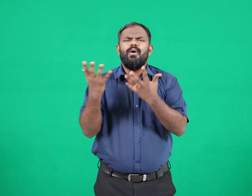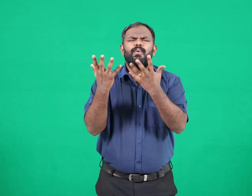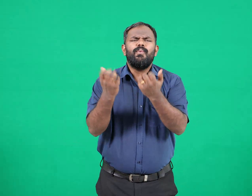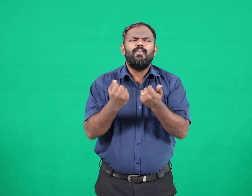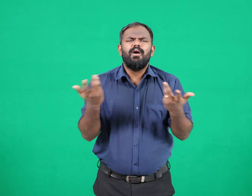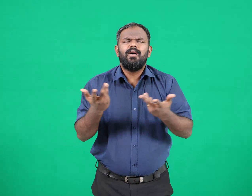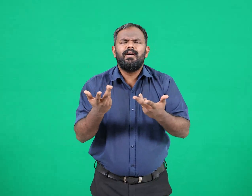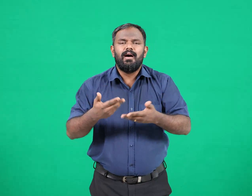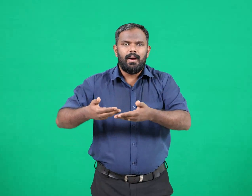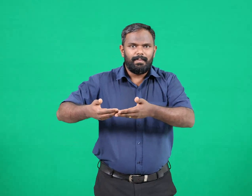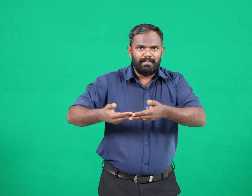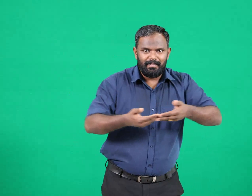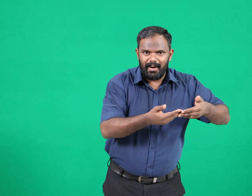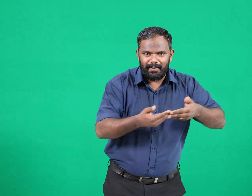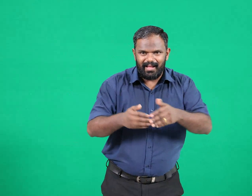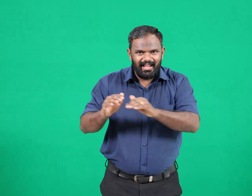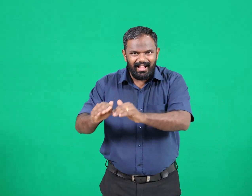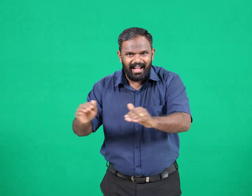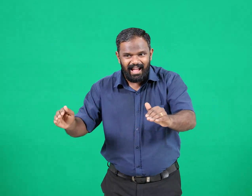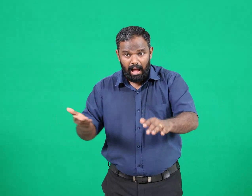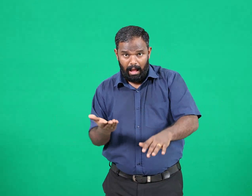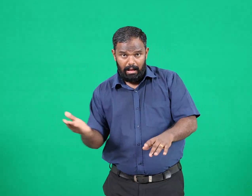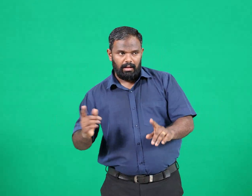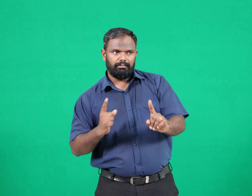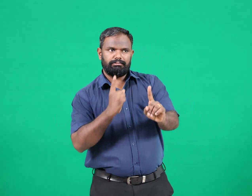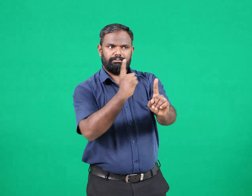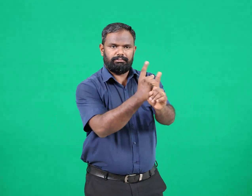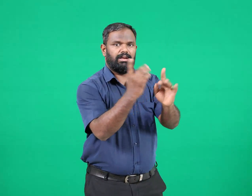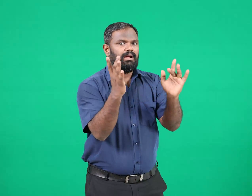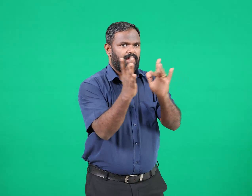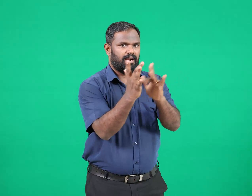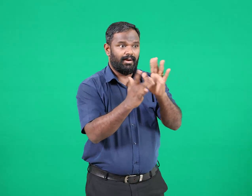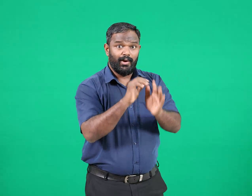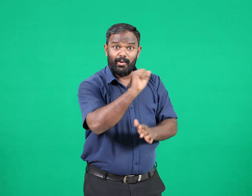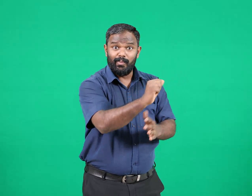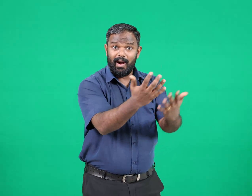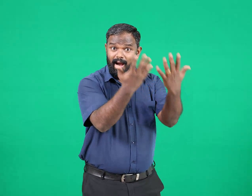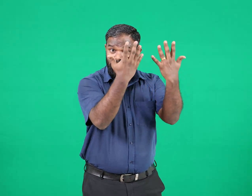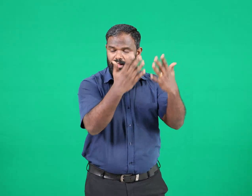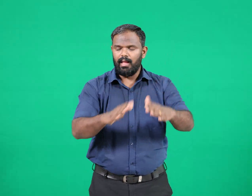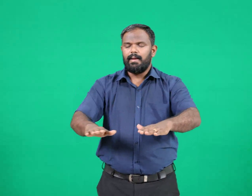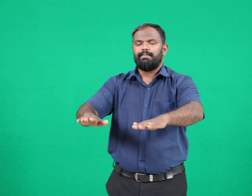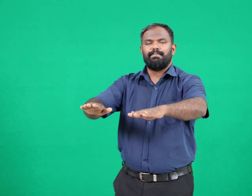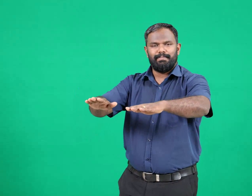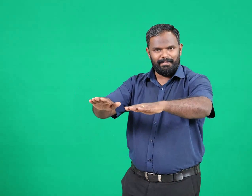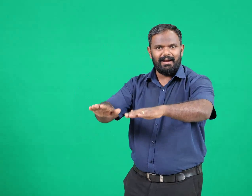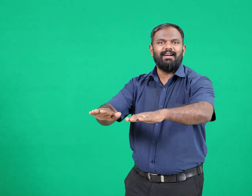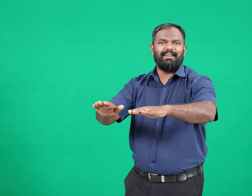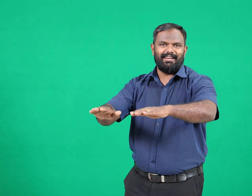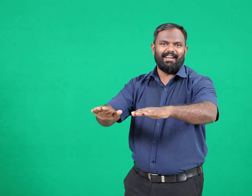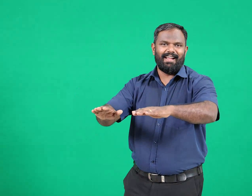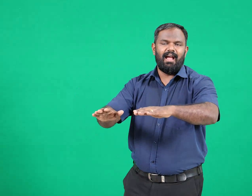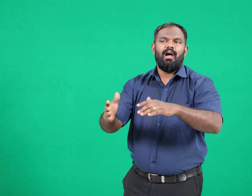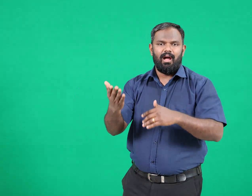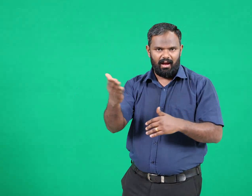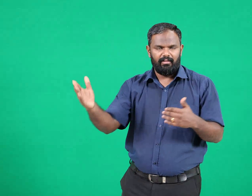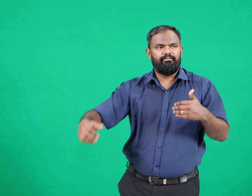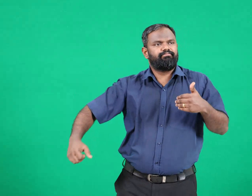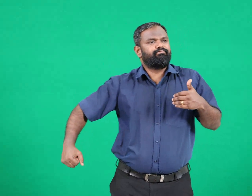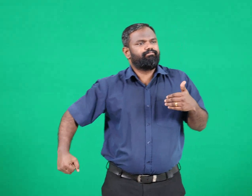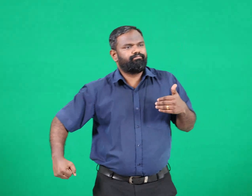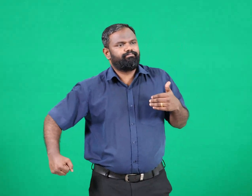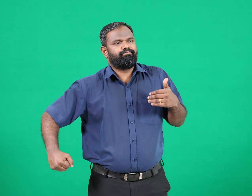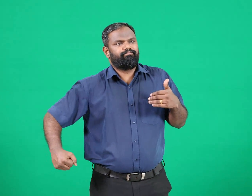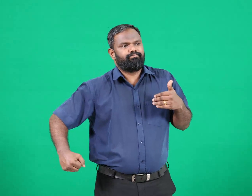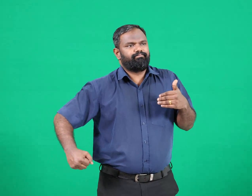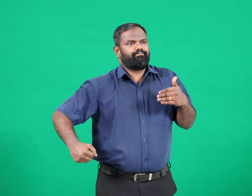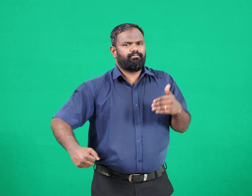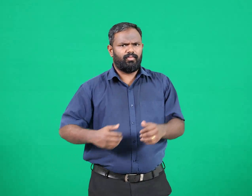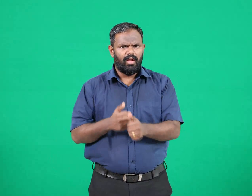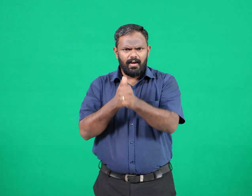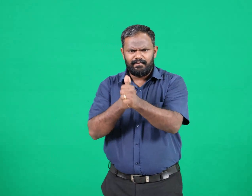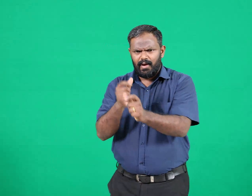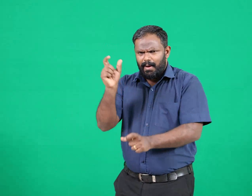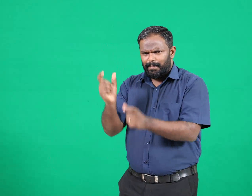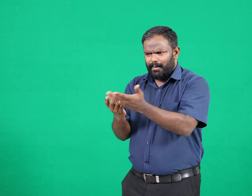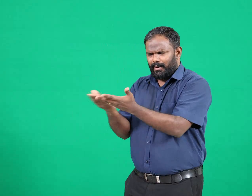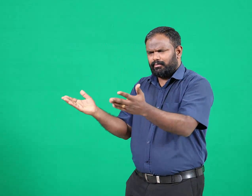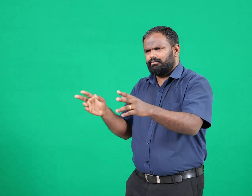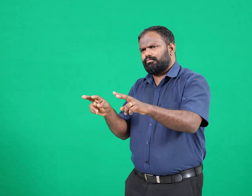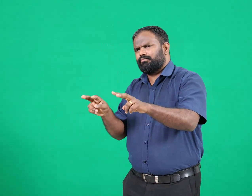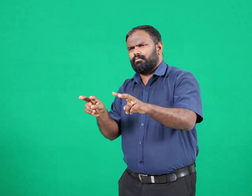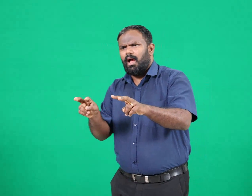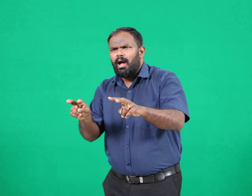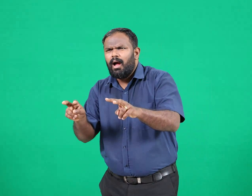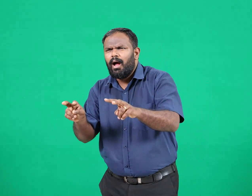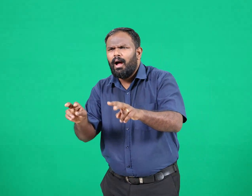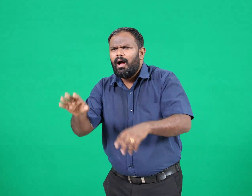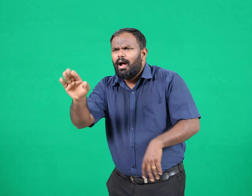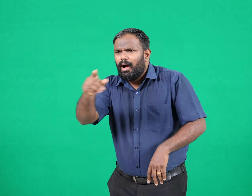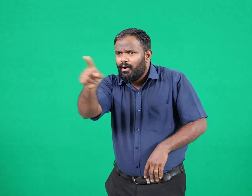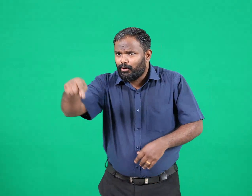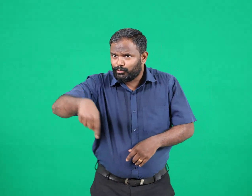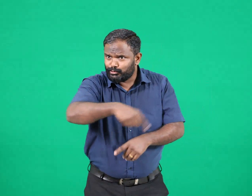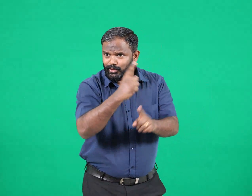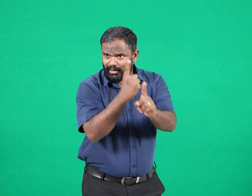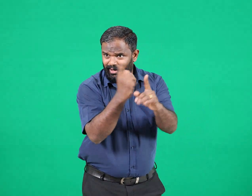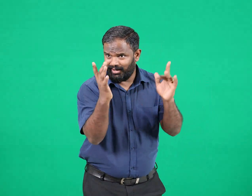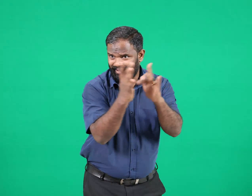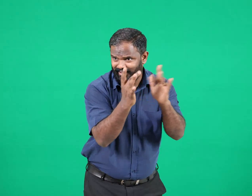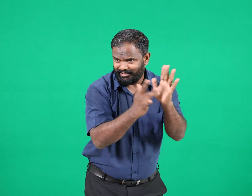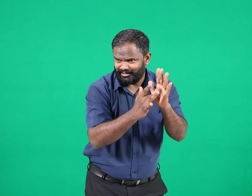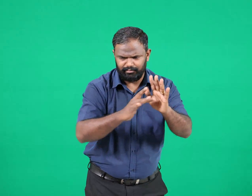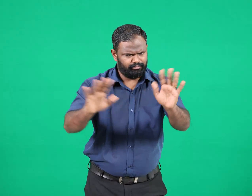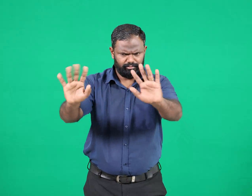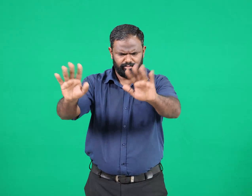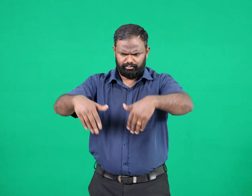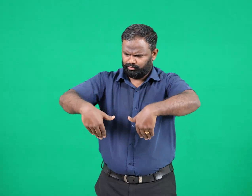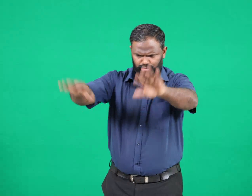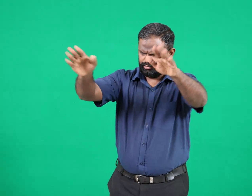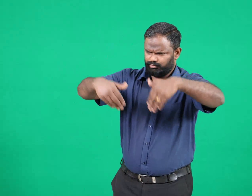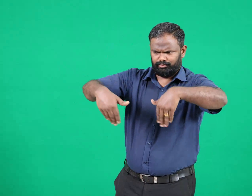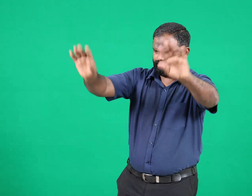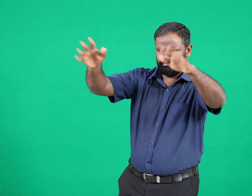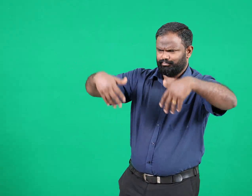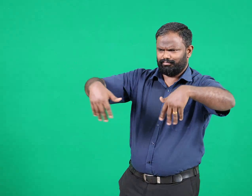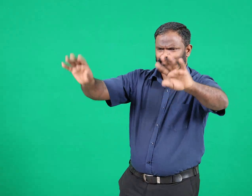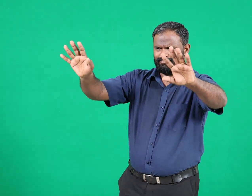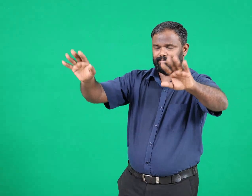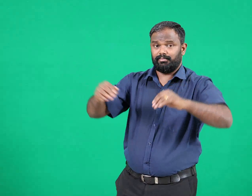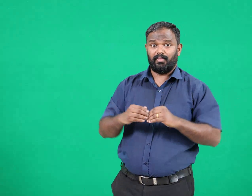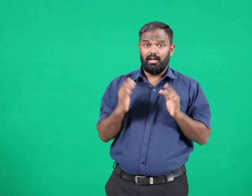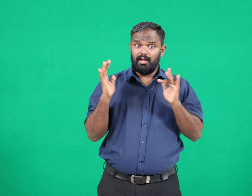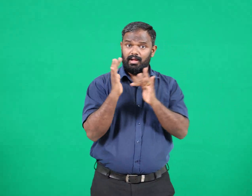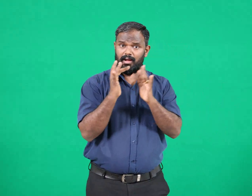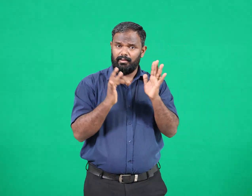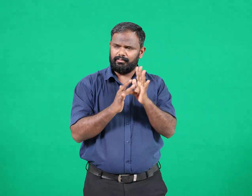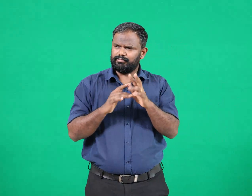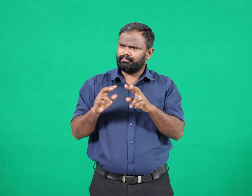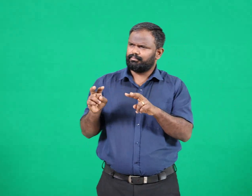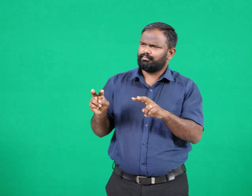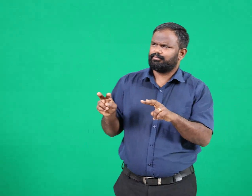And when the disciples saw this, they rebuked those who brought them.